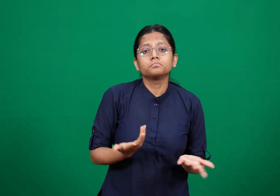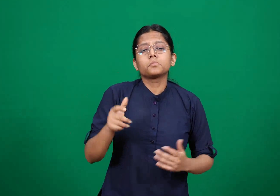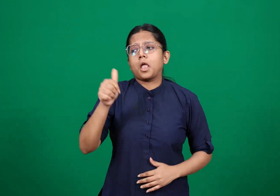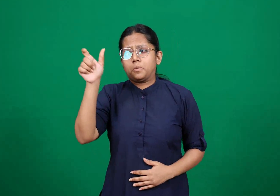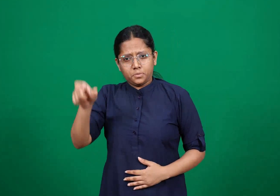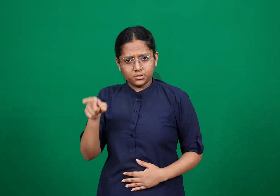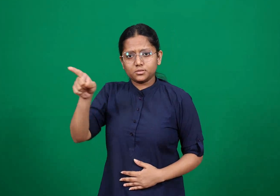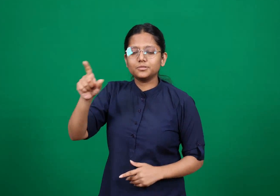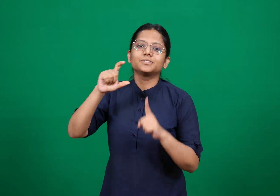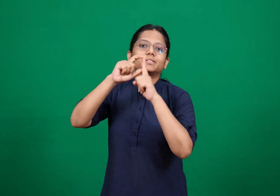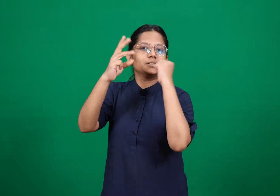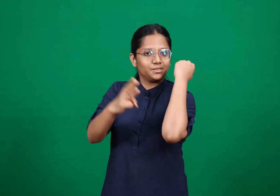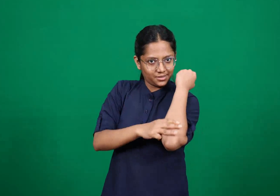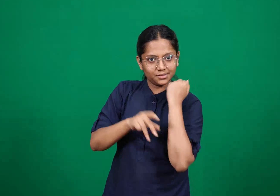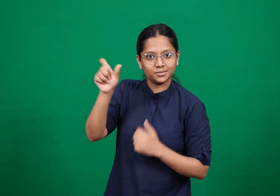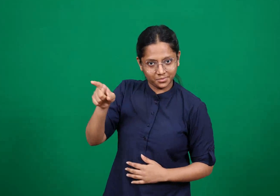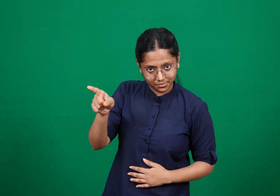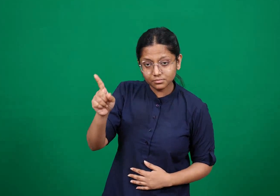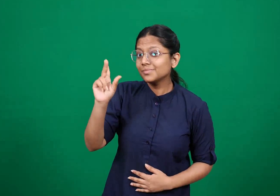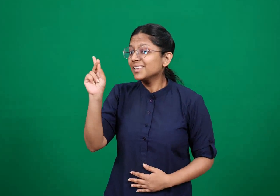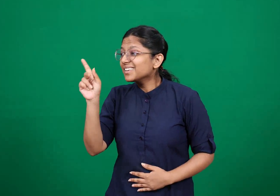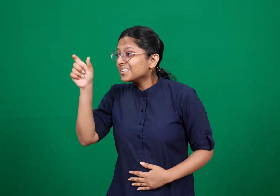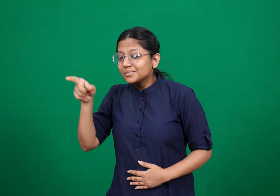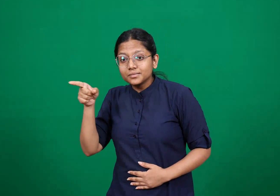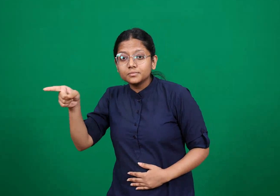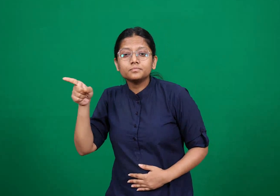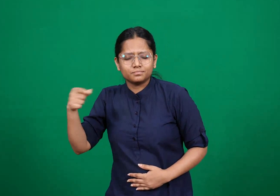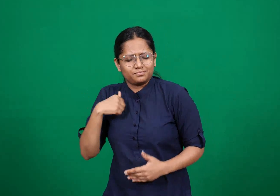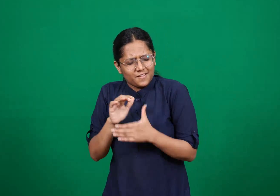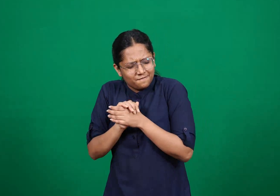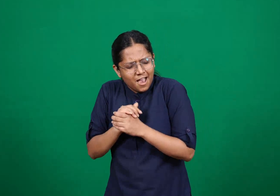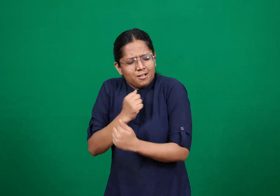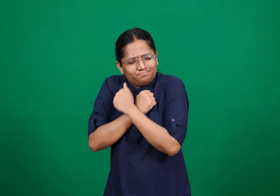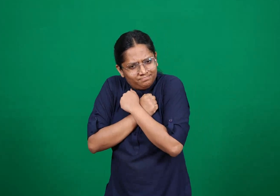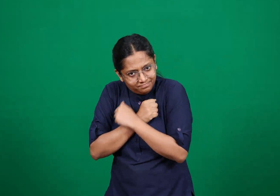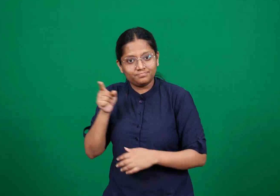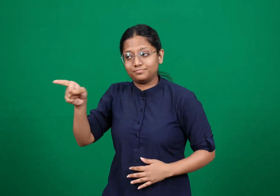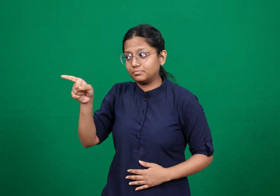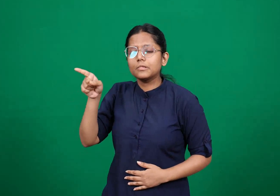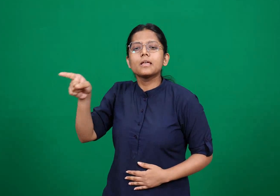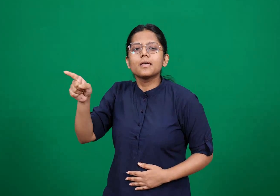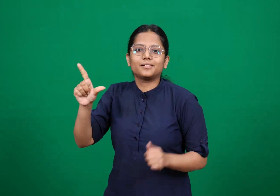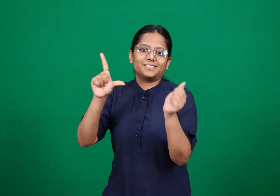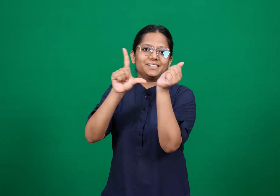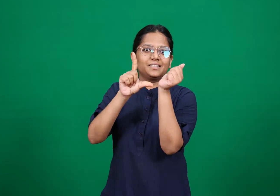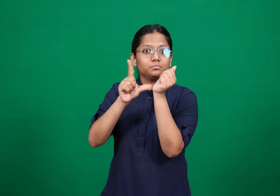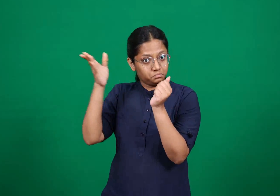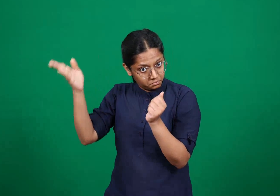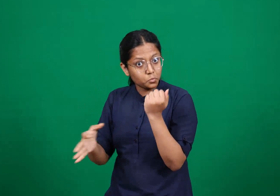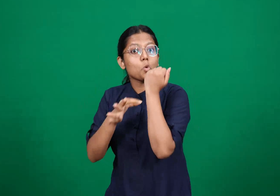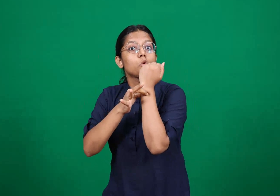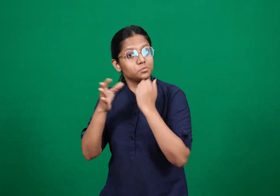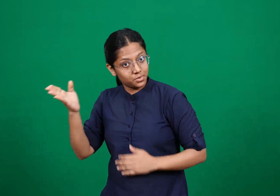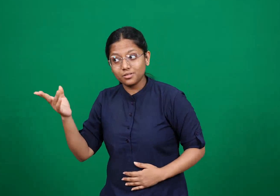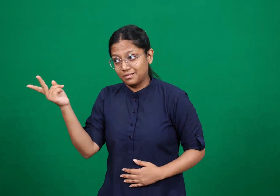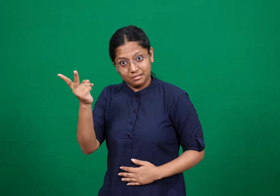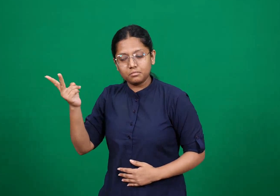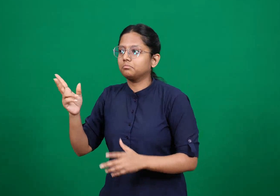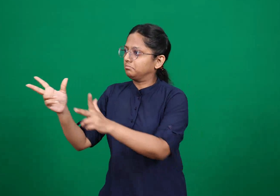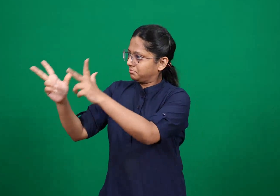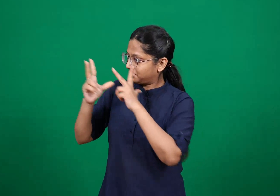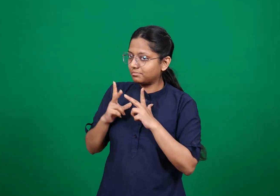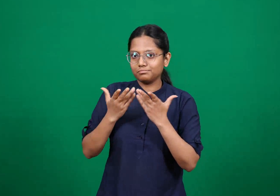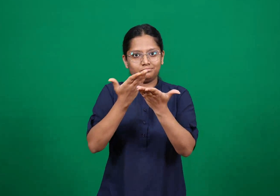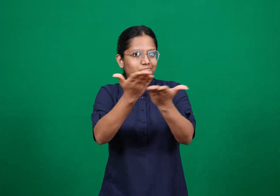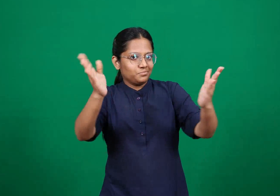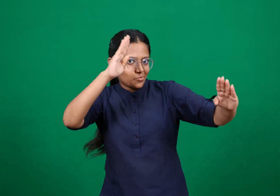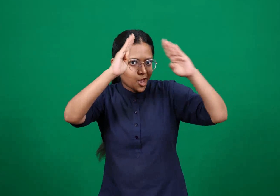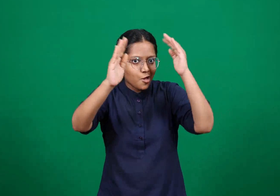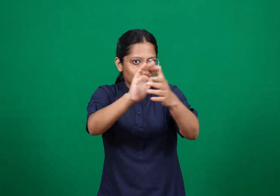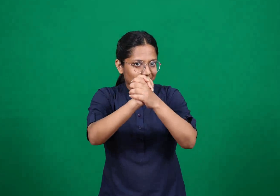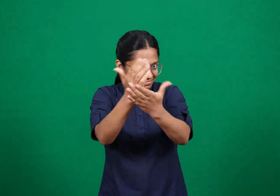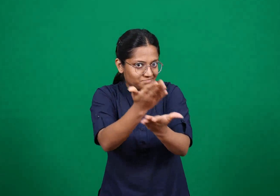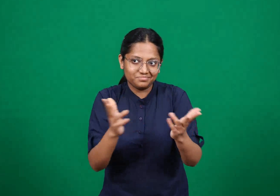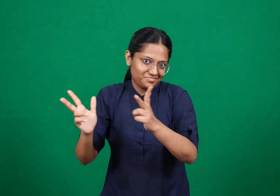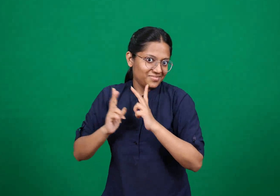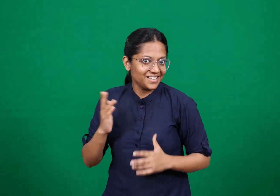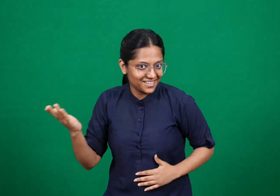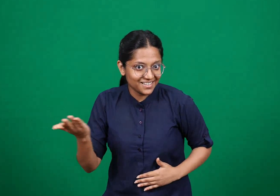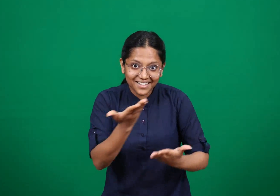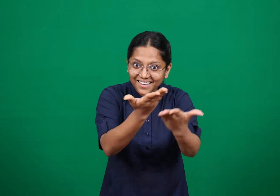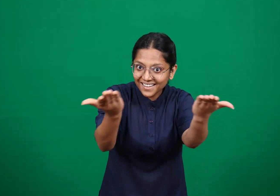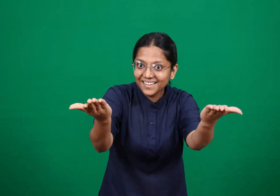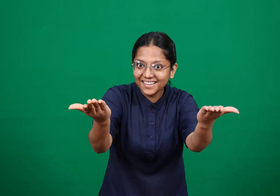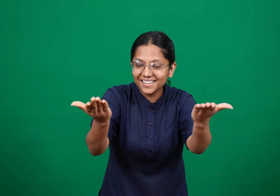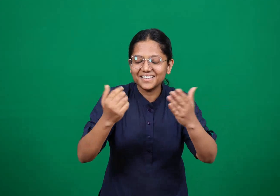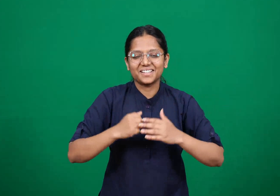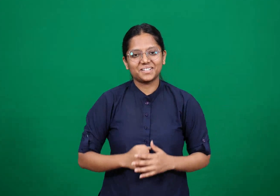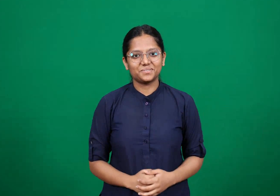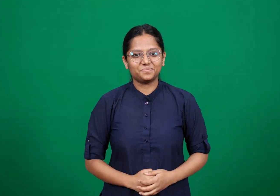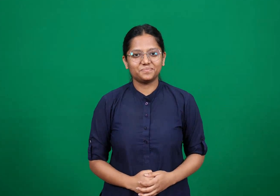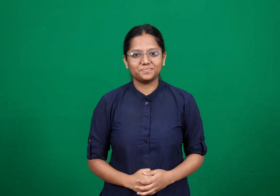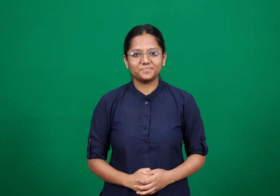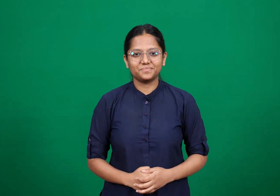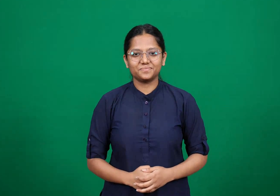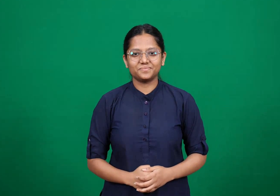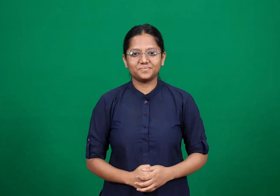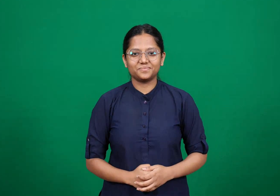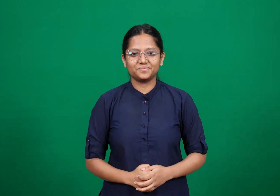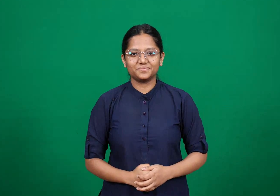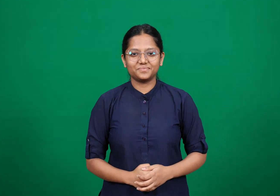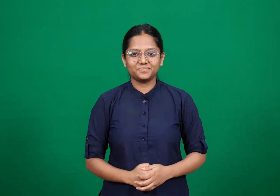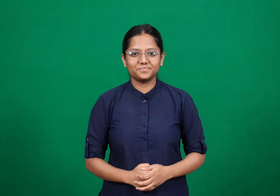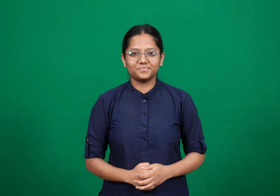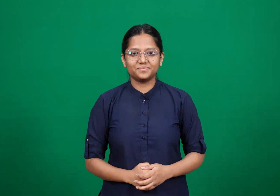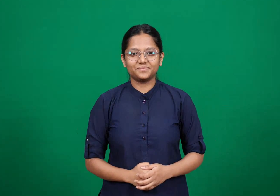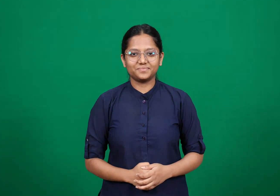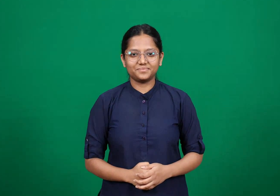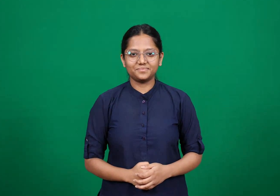Luke, the beloved physician, and Demas send you greetings.